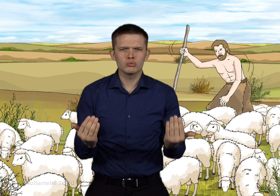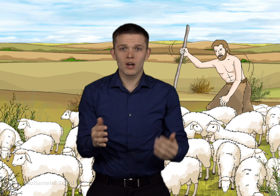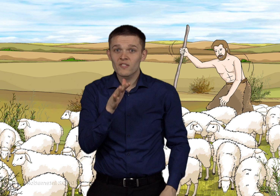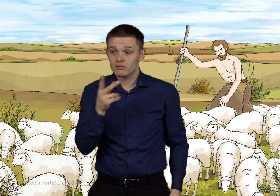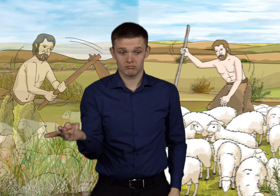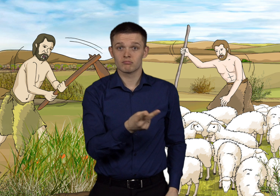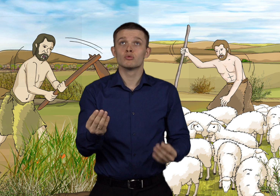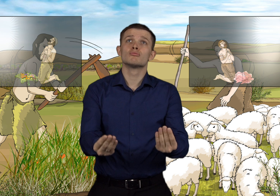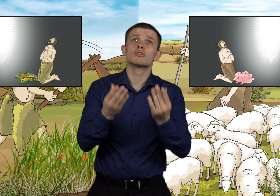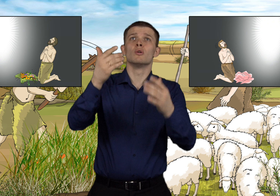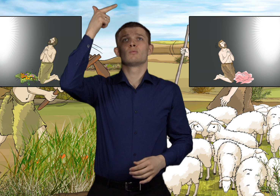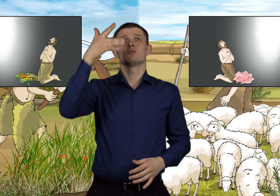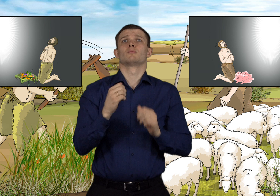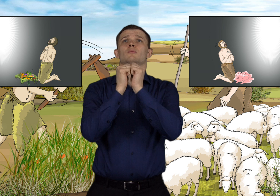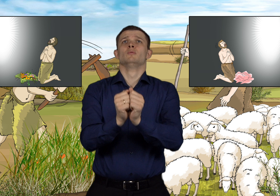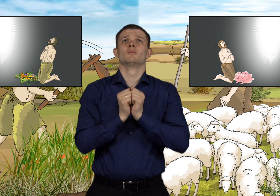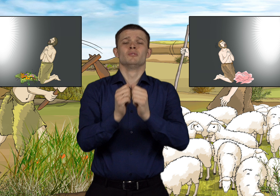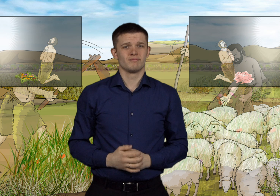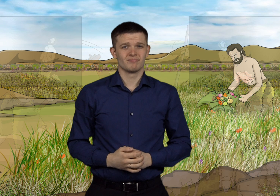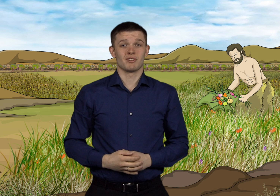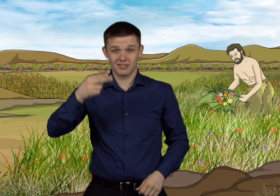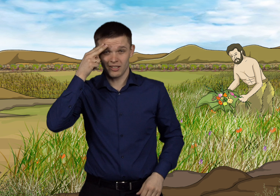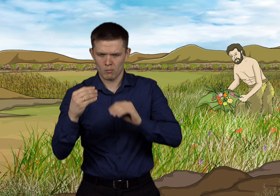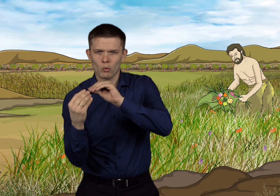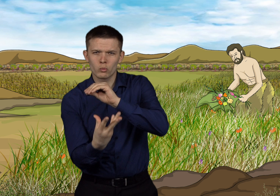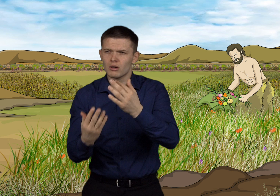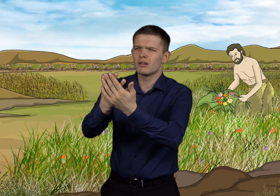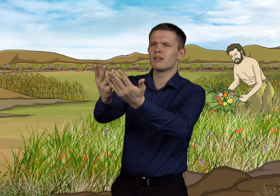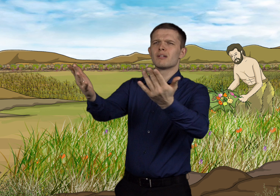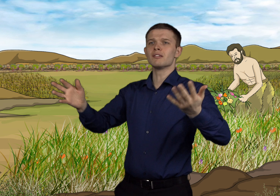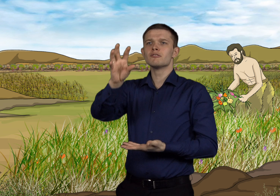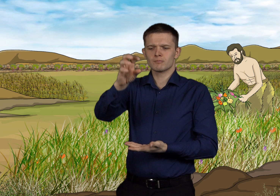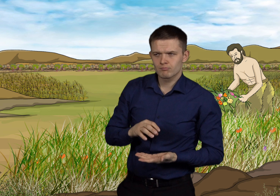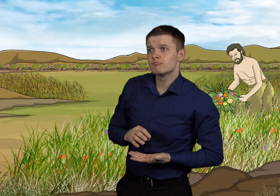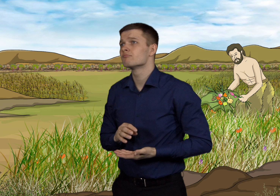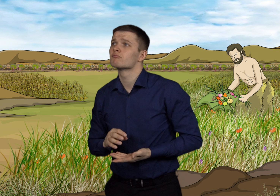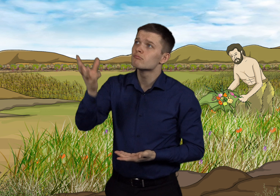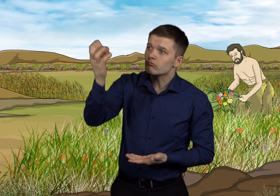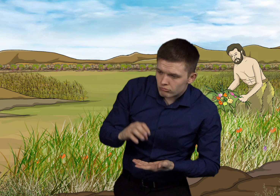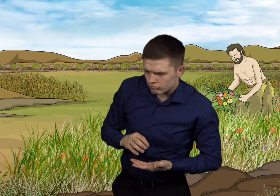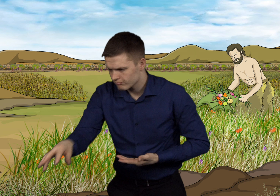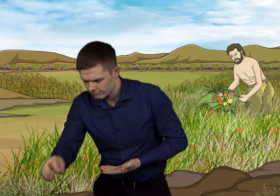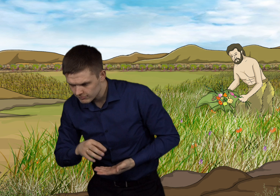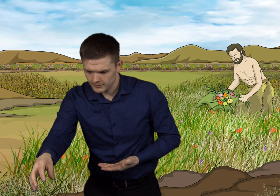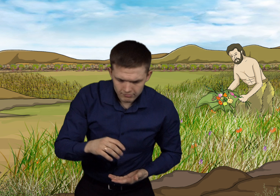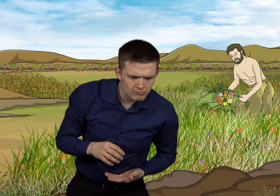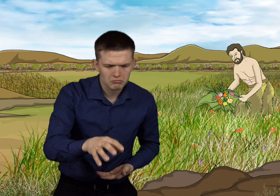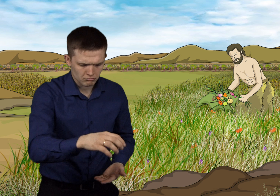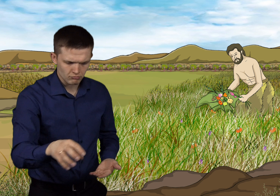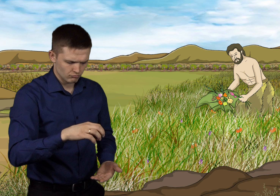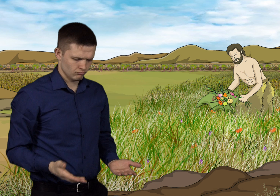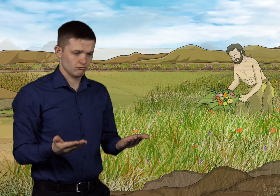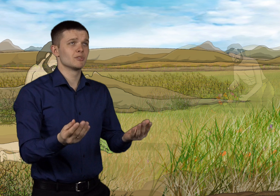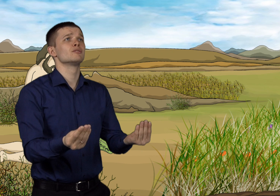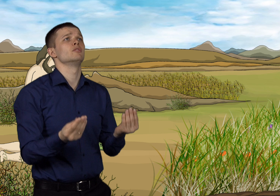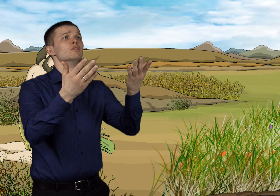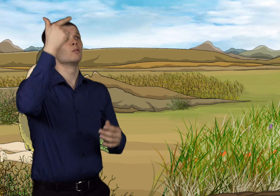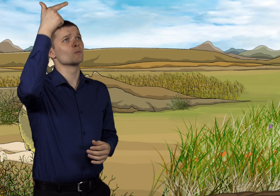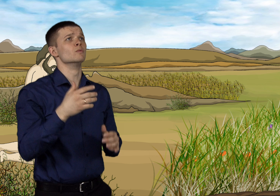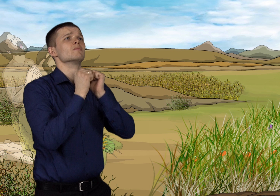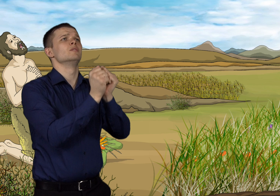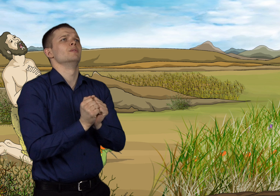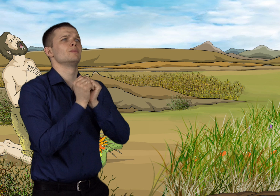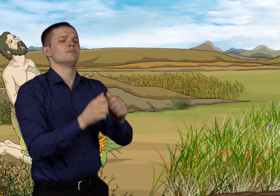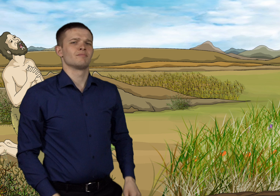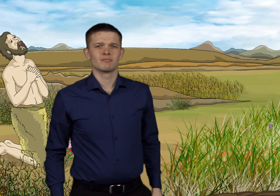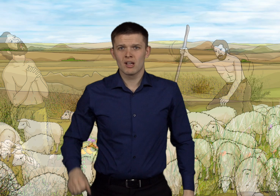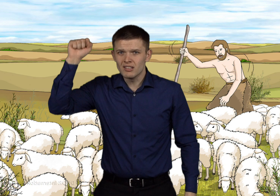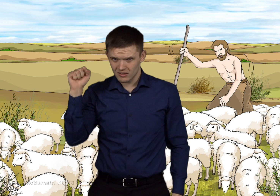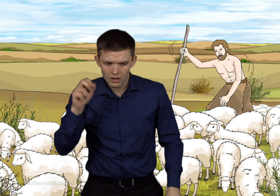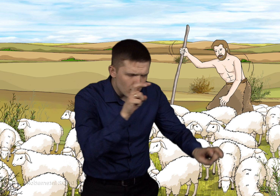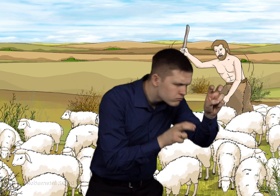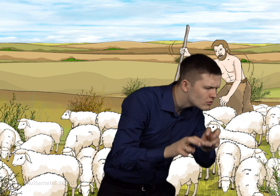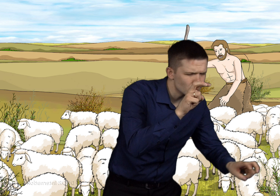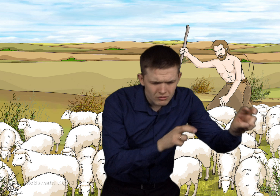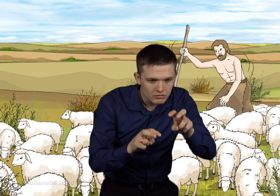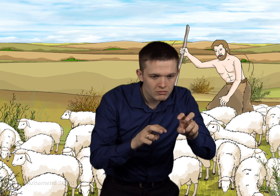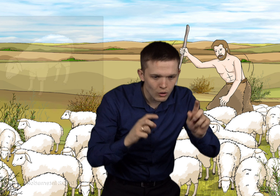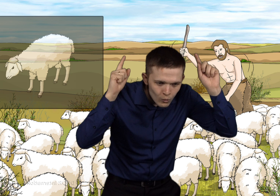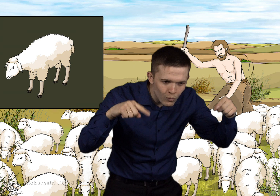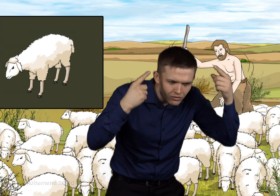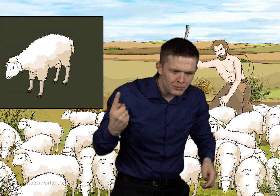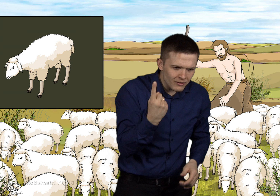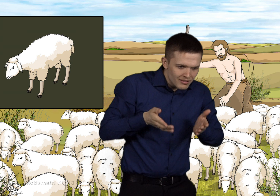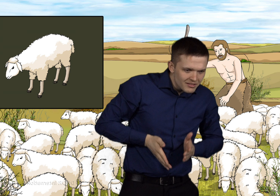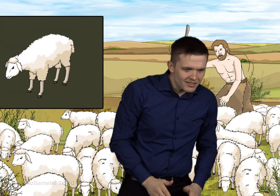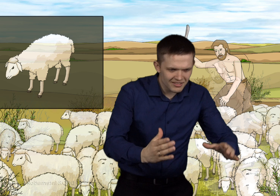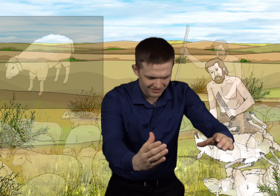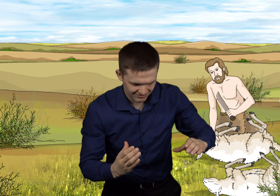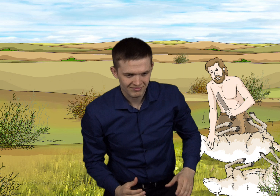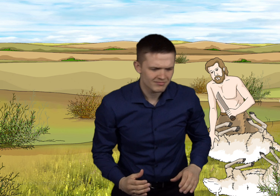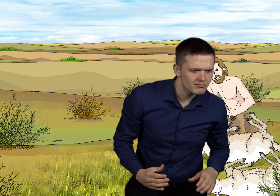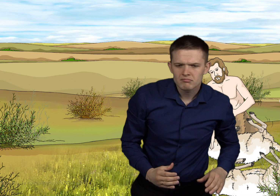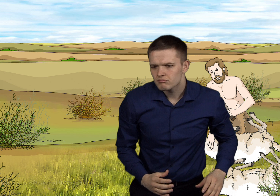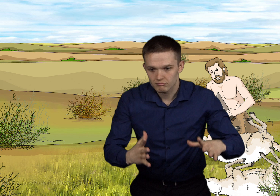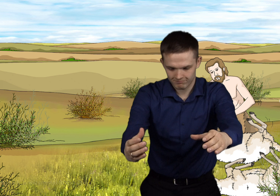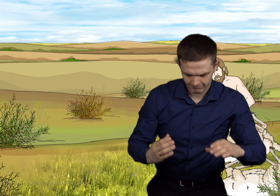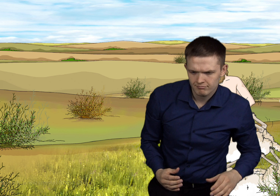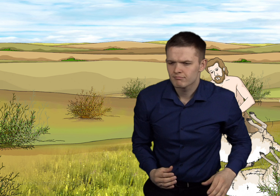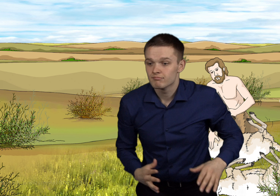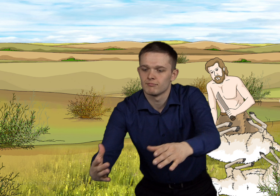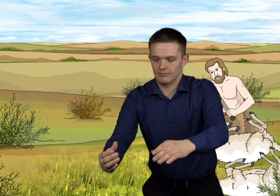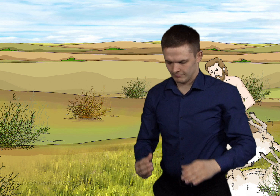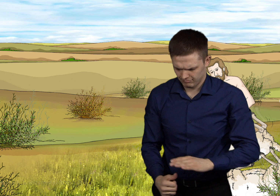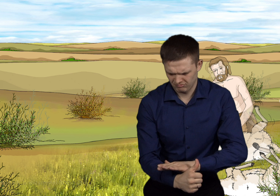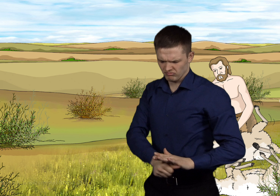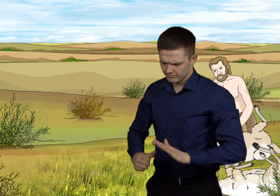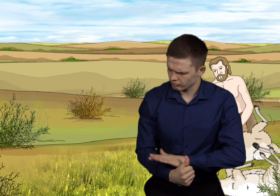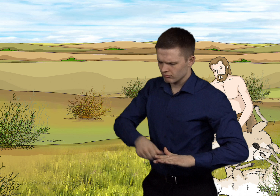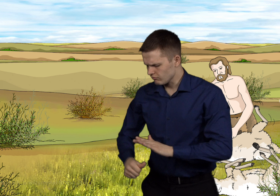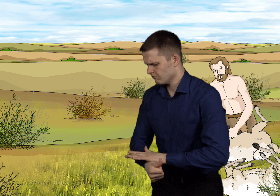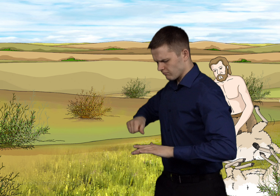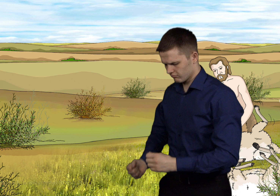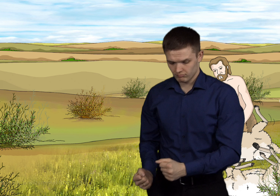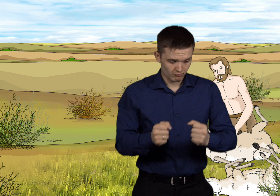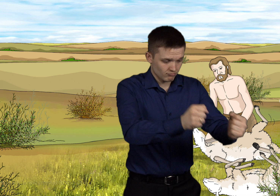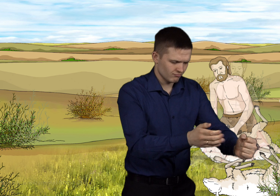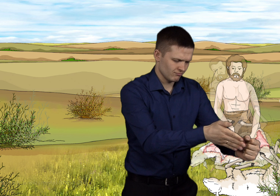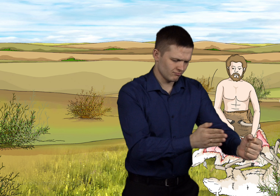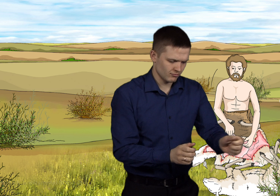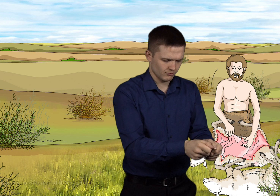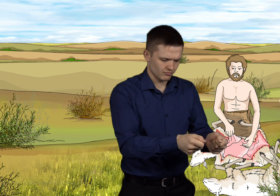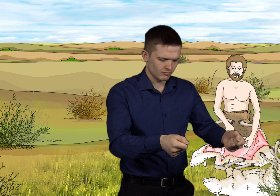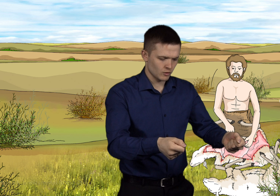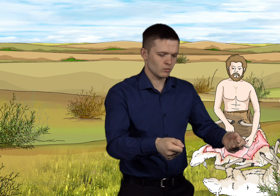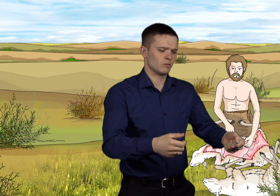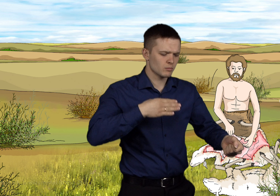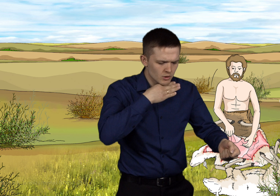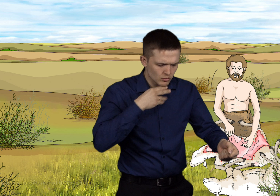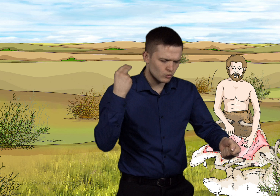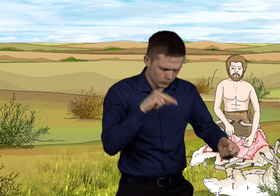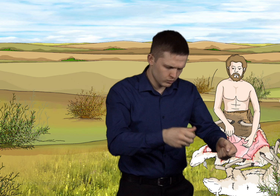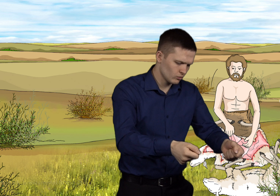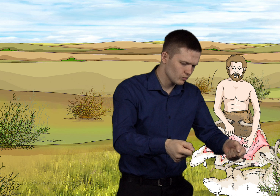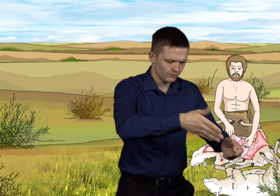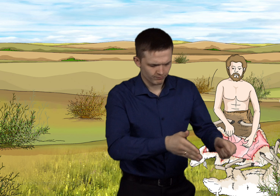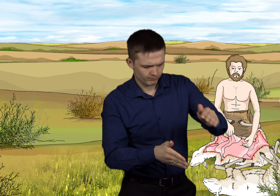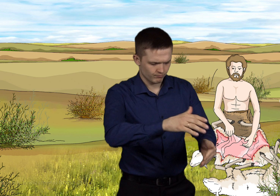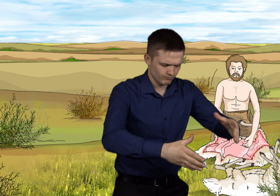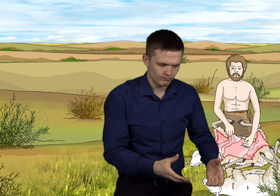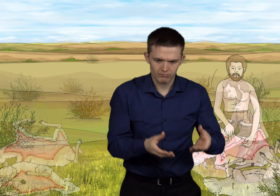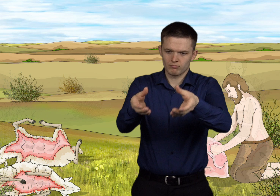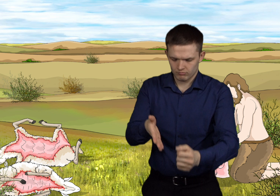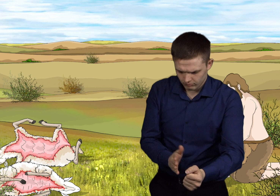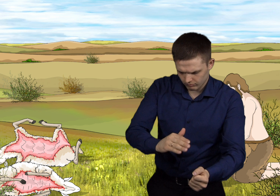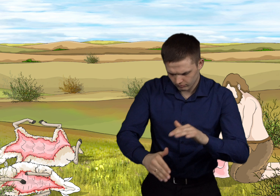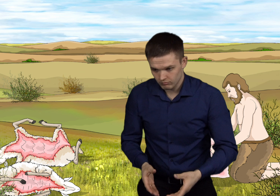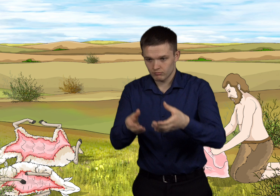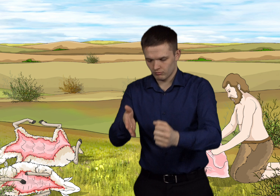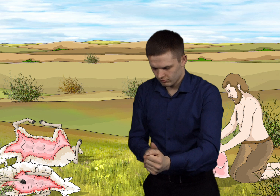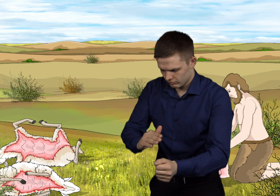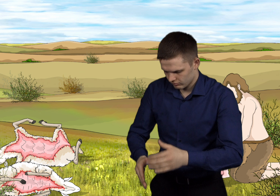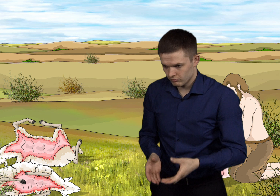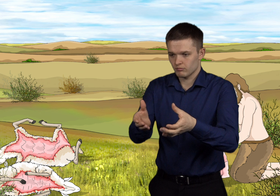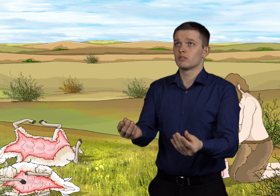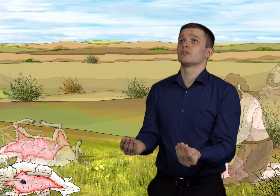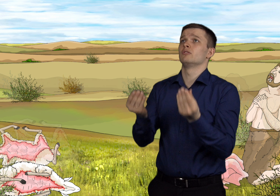So in the course of time, Cain brought some of the fruit of the soil as an offering to the LORD, while Abel brought the best portions of the firstborn of his flock.